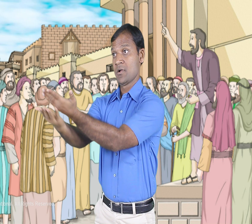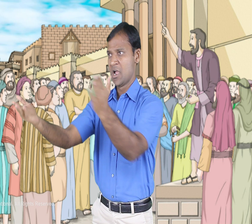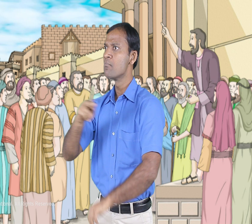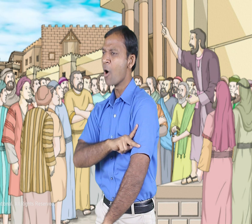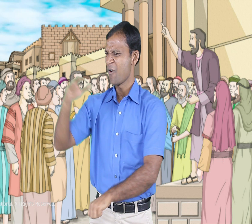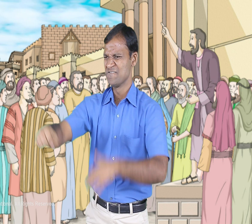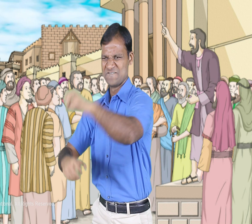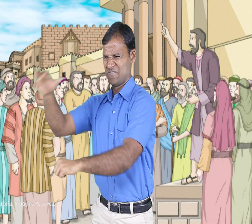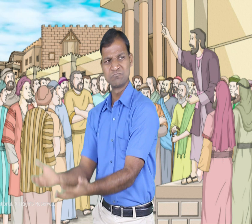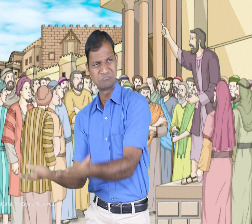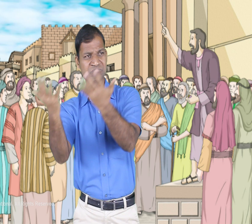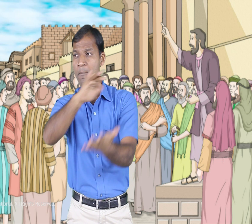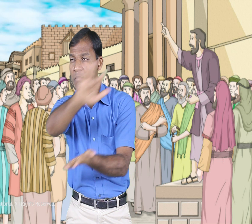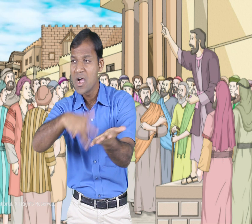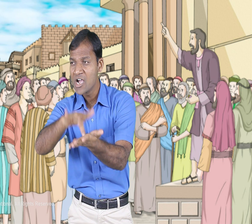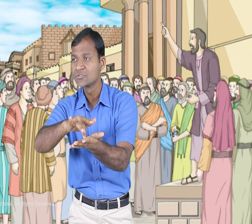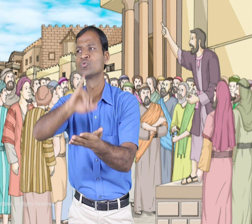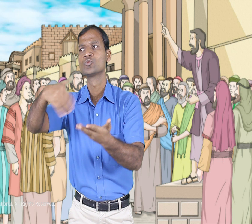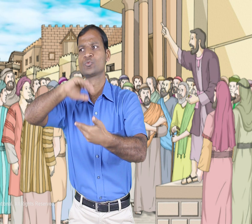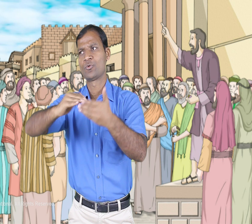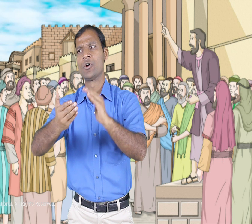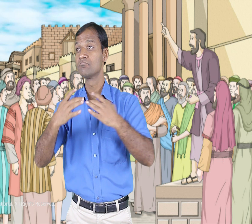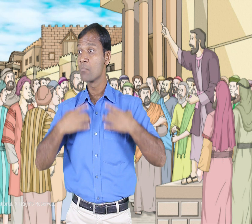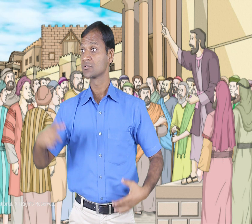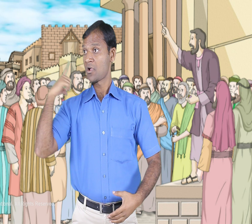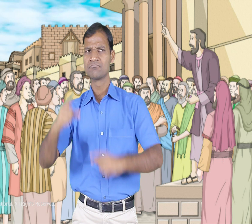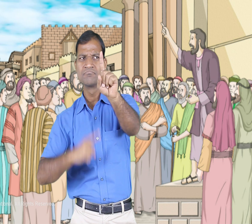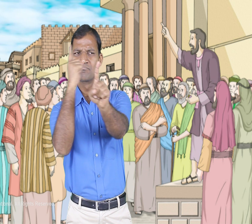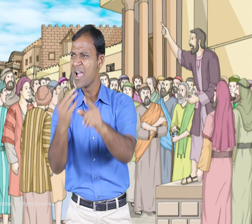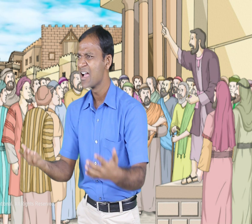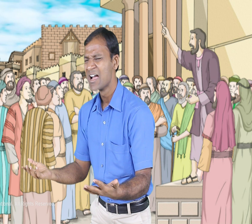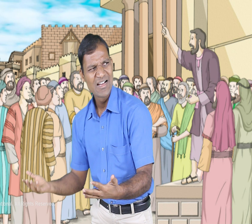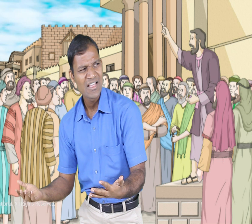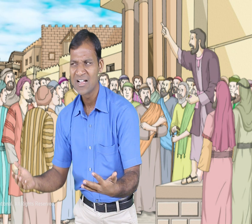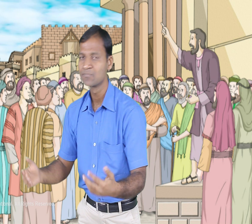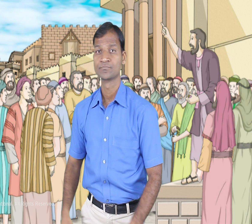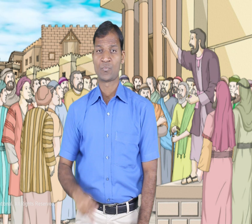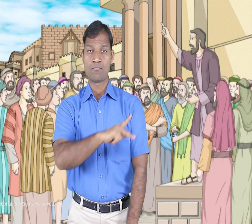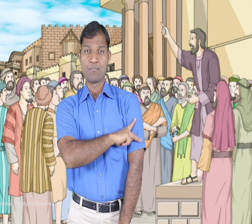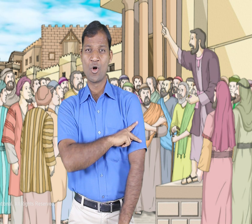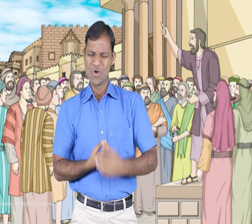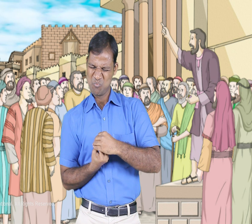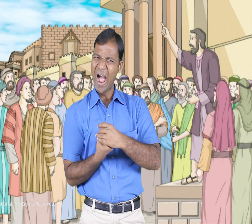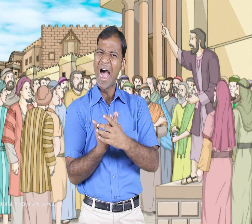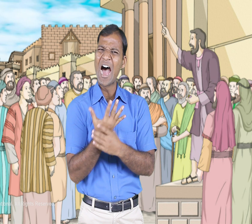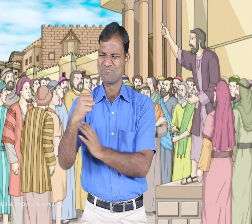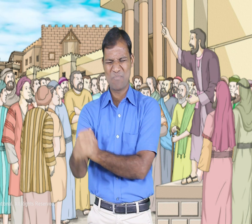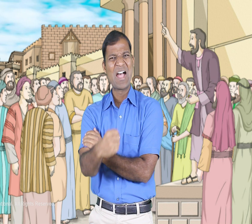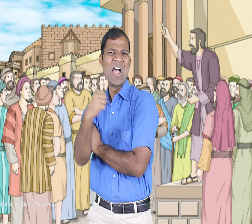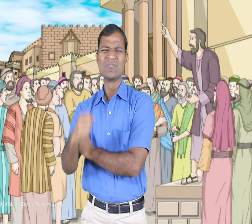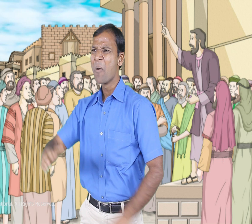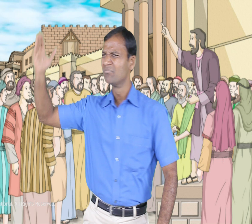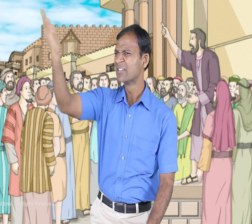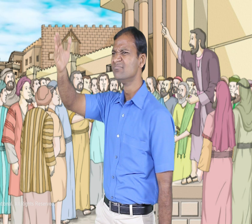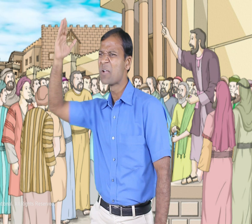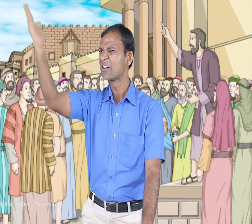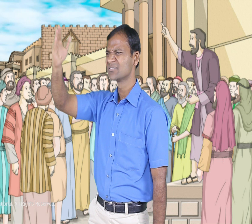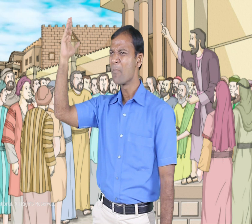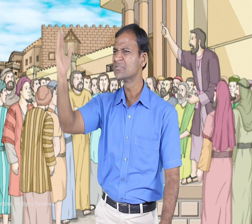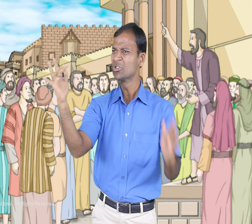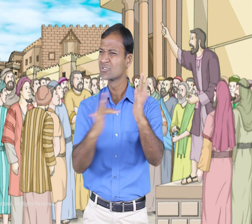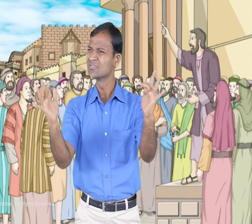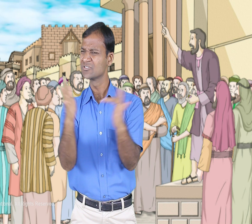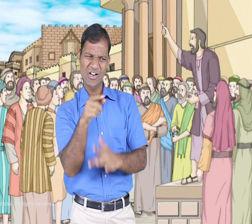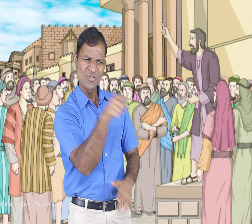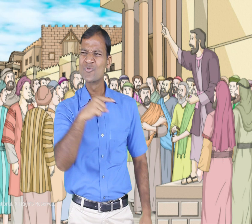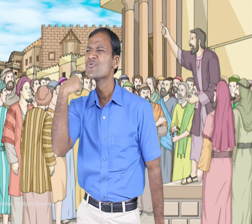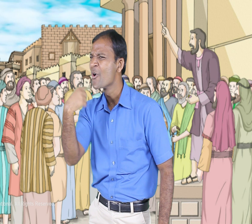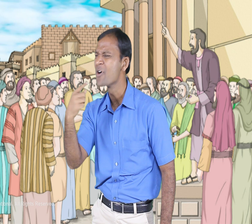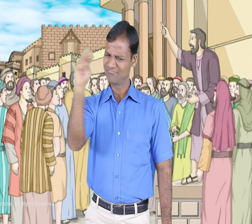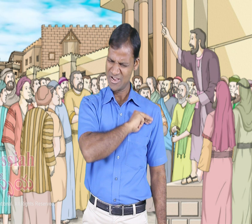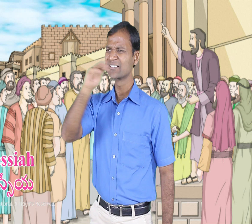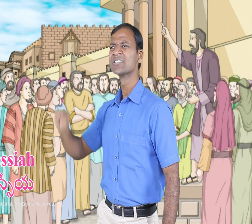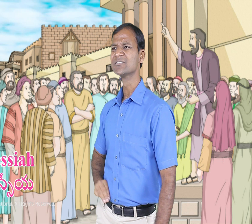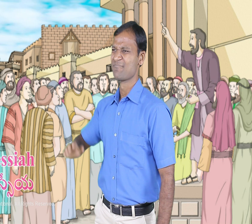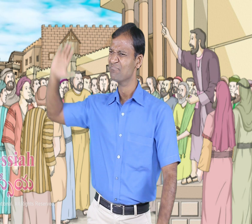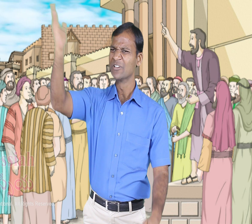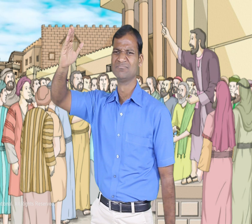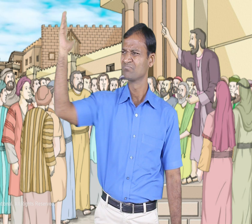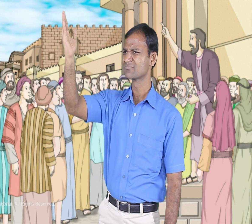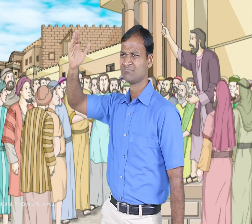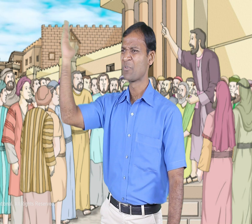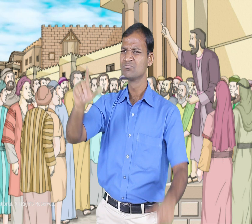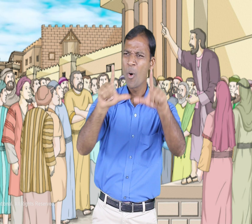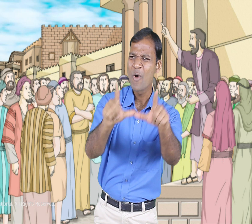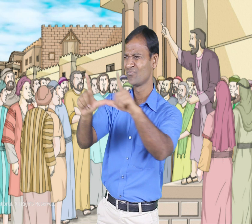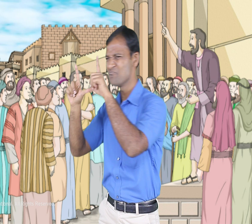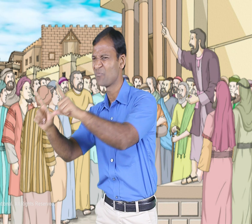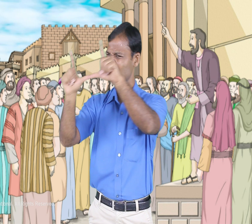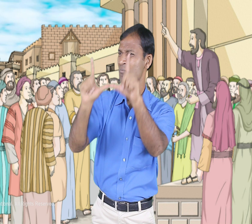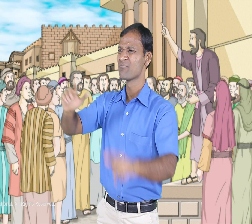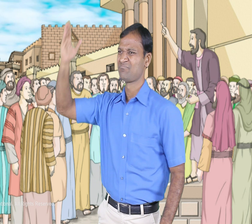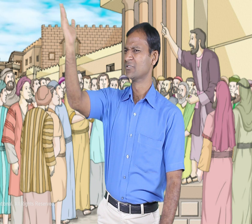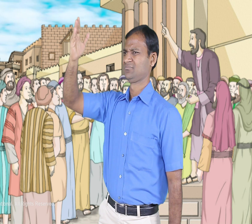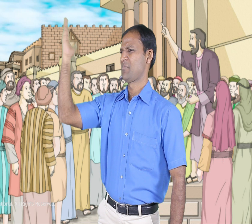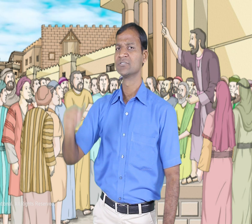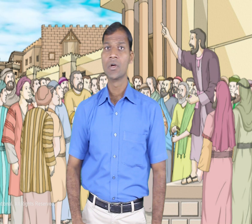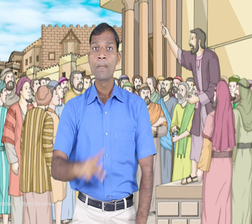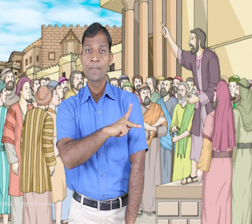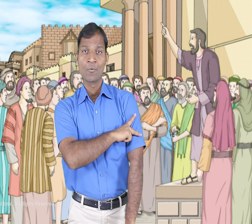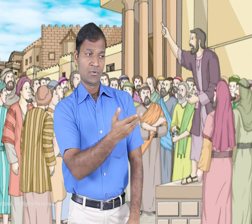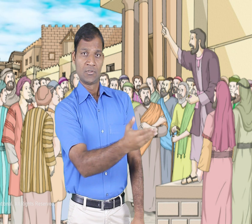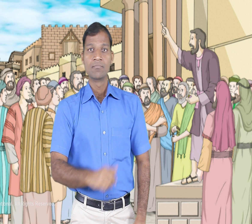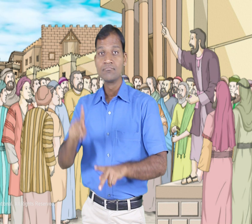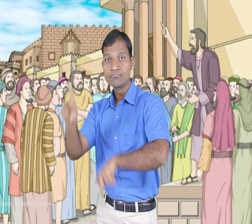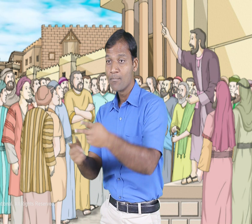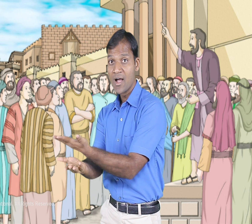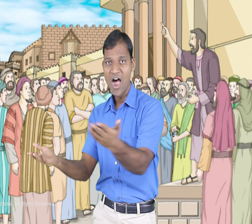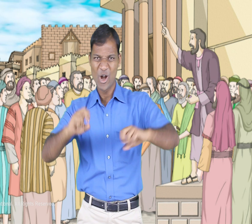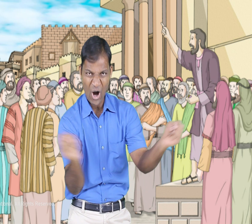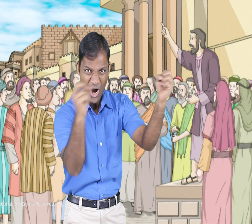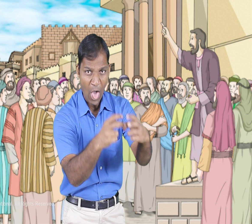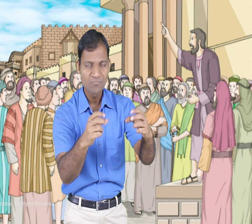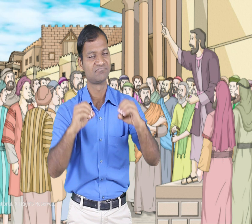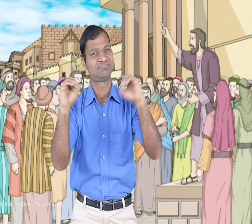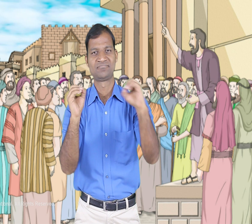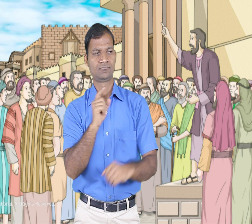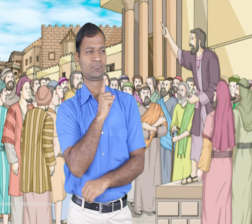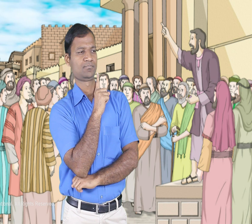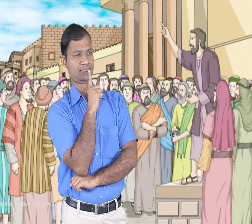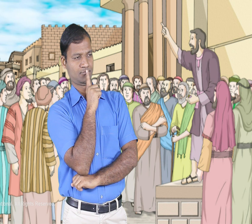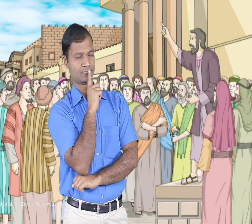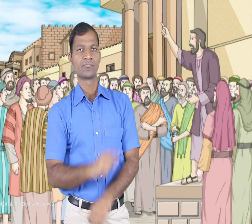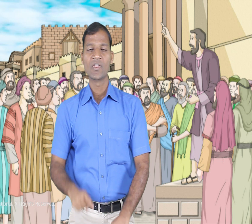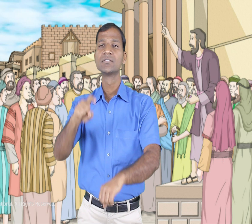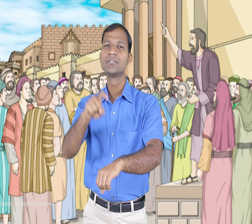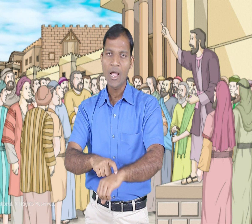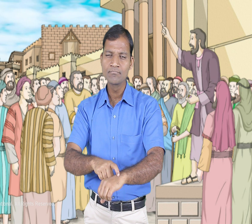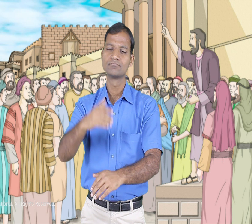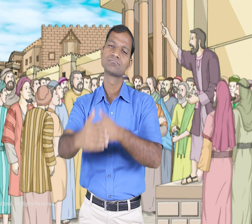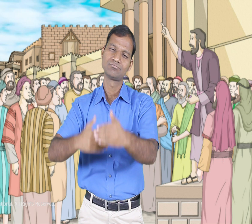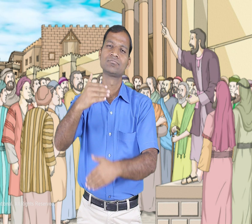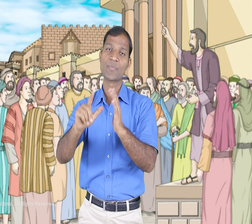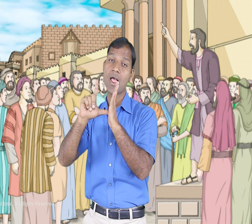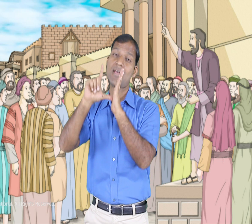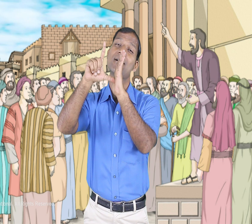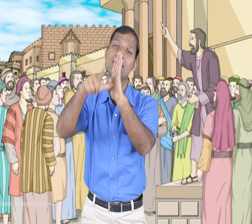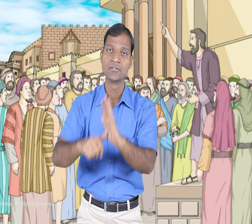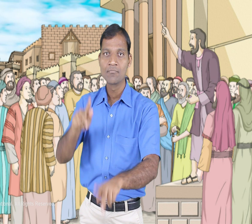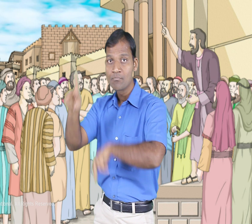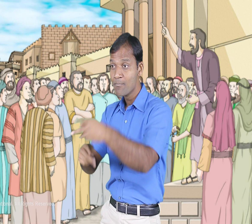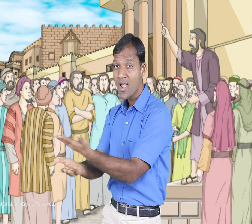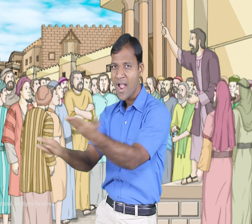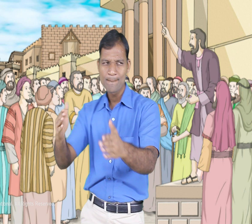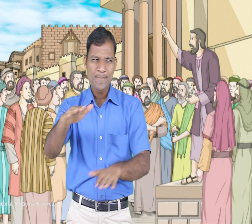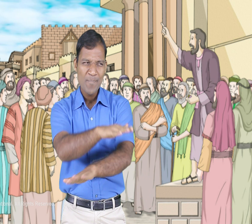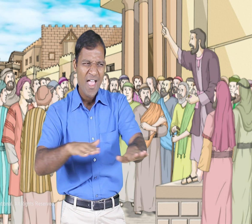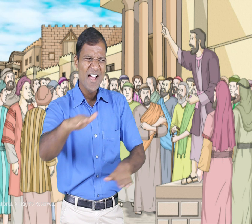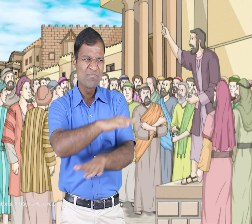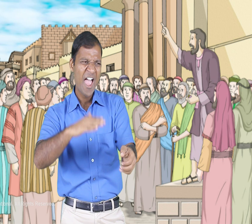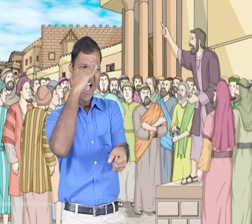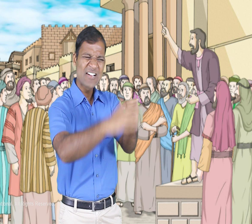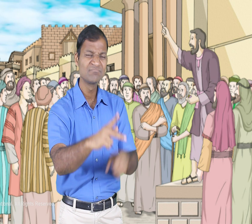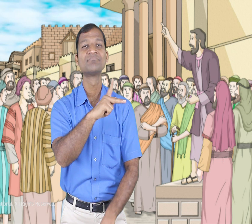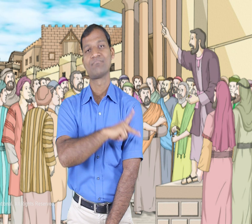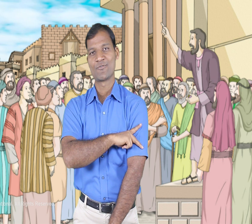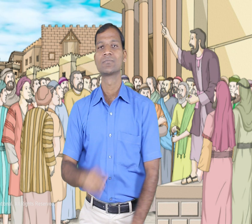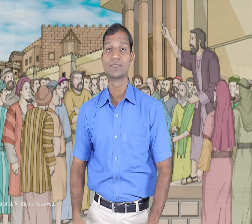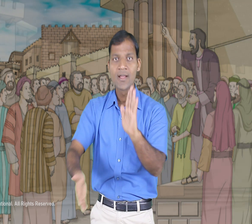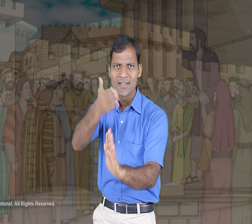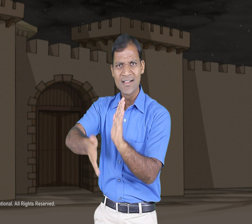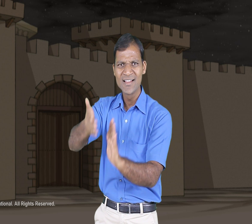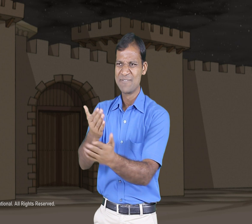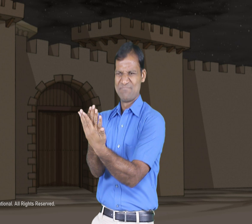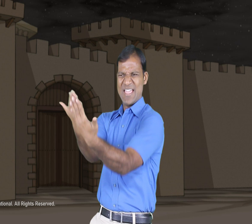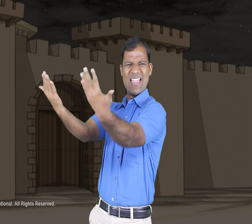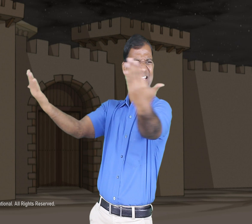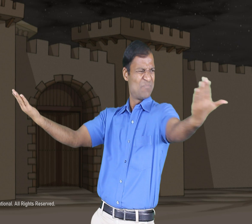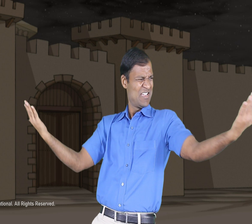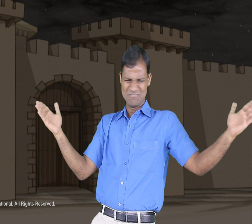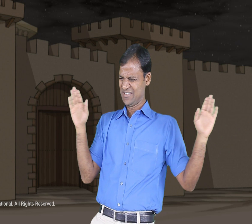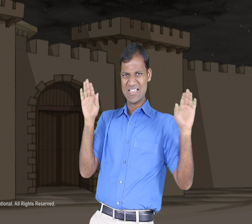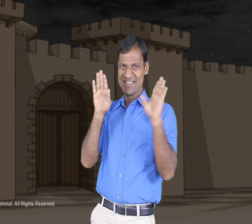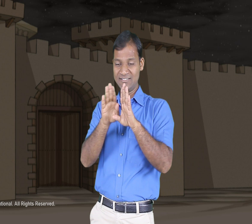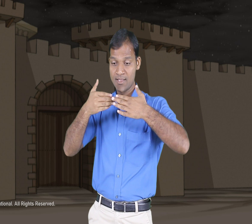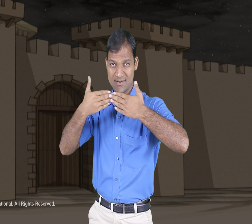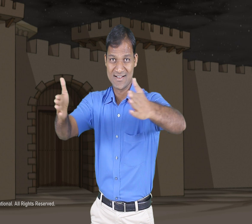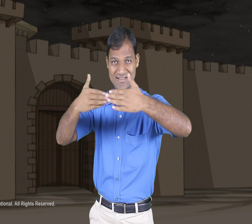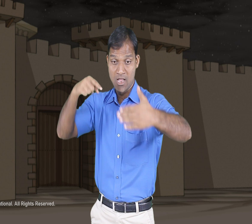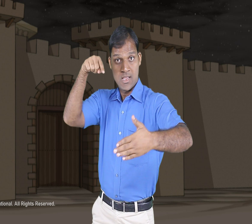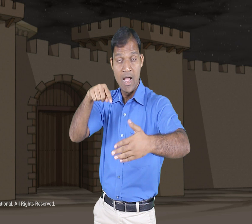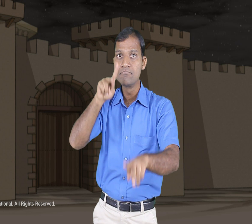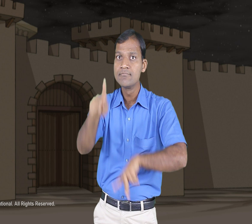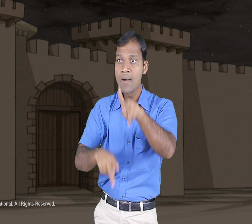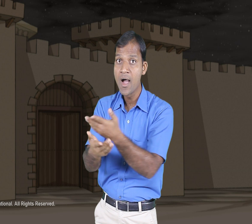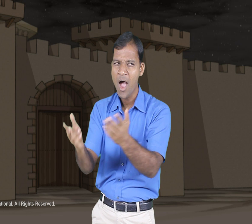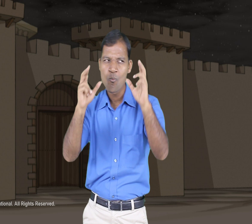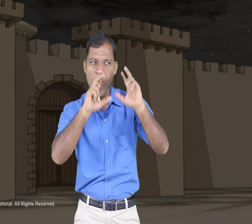And hasn’t he come here to take them as prisoners to the chief priests?” But Saul was empowered all the more, and he confounded the Jews living in Damascus by proving that Jesus is the Christ.